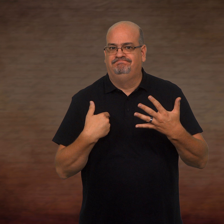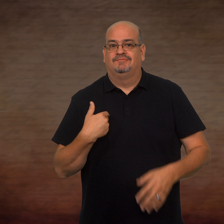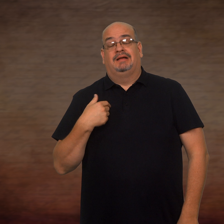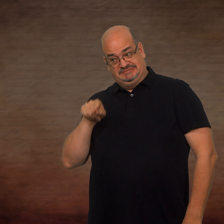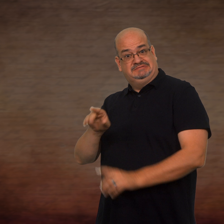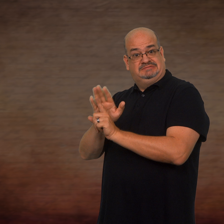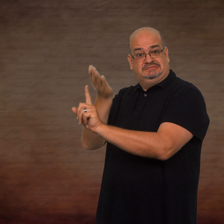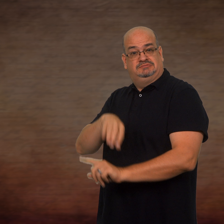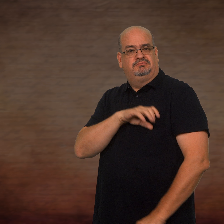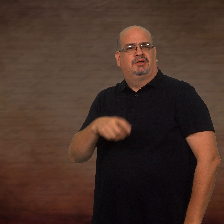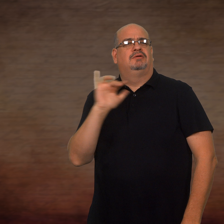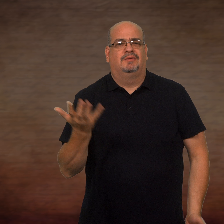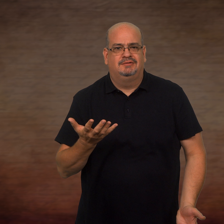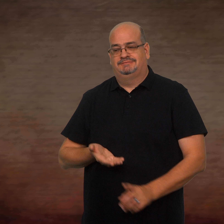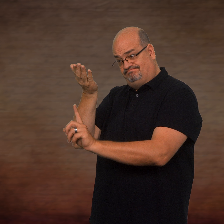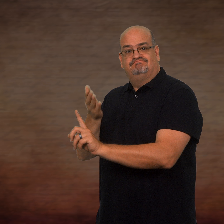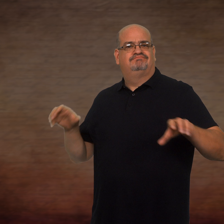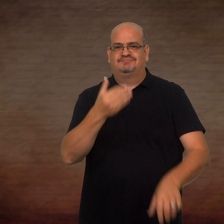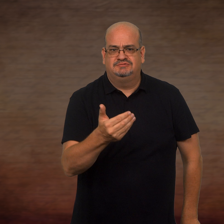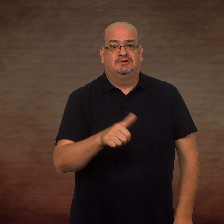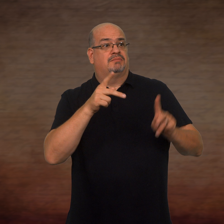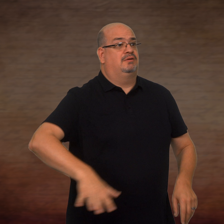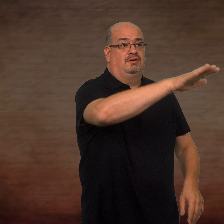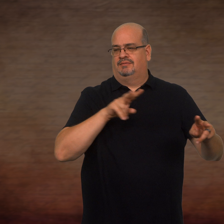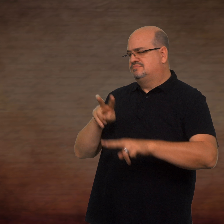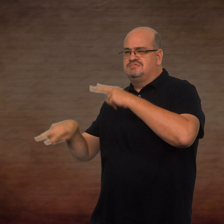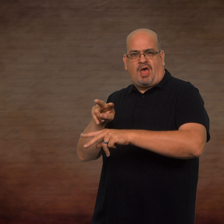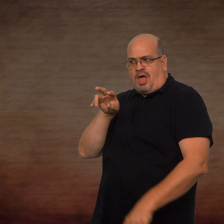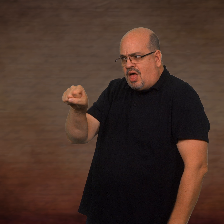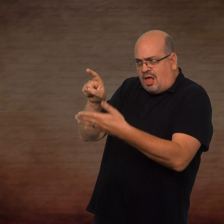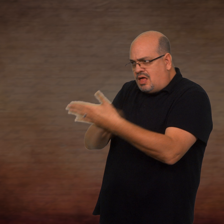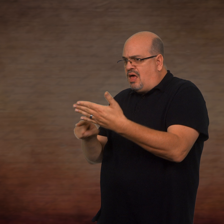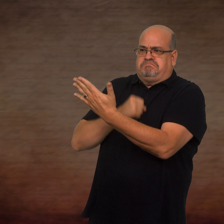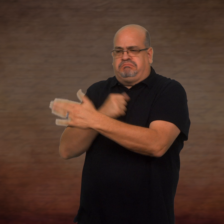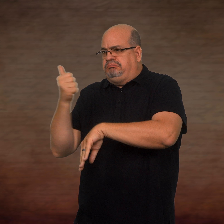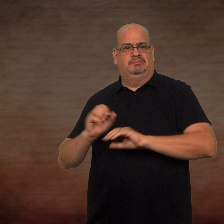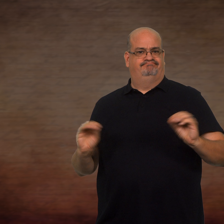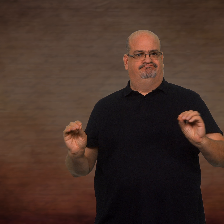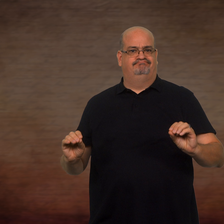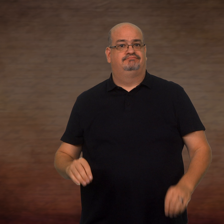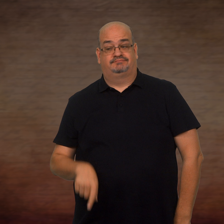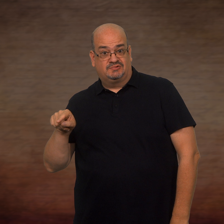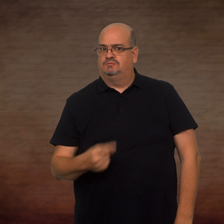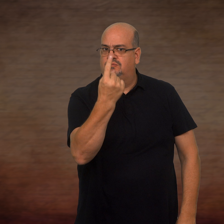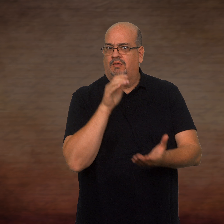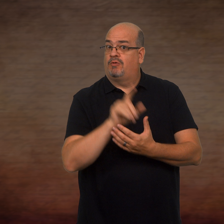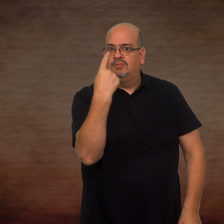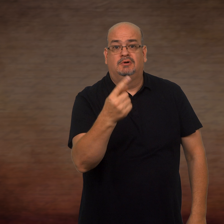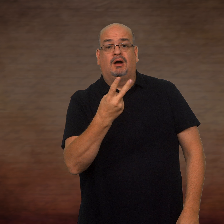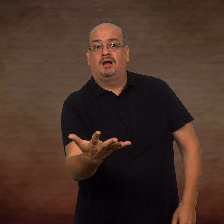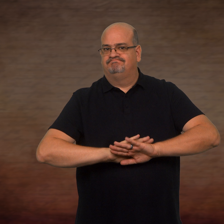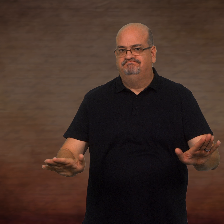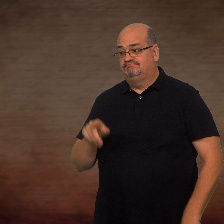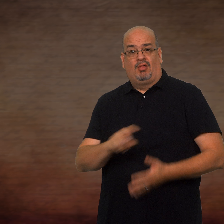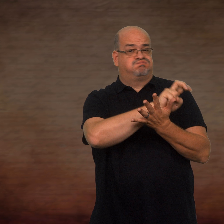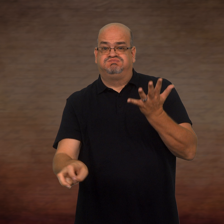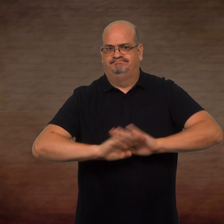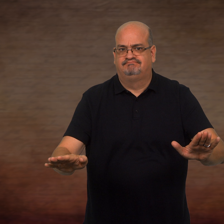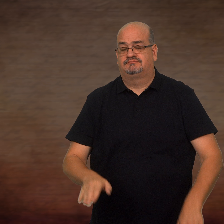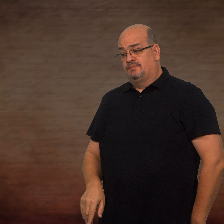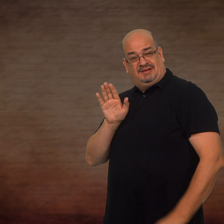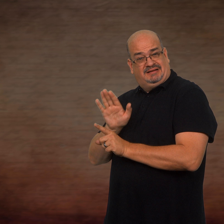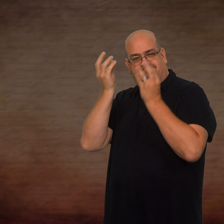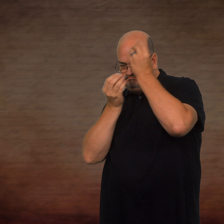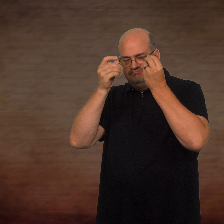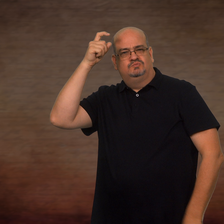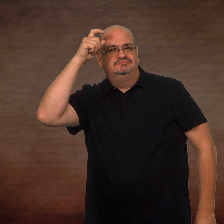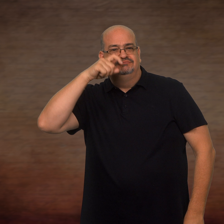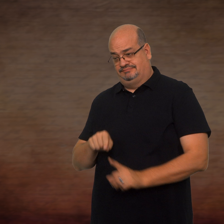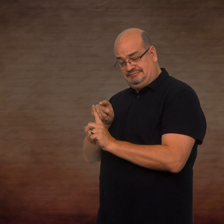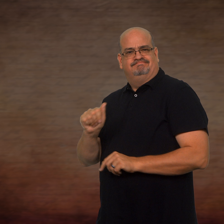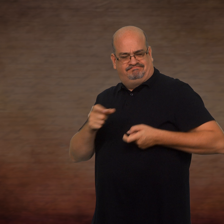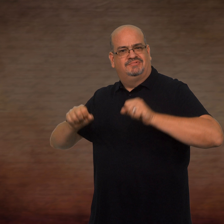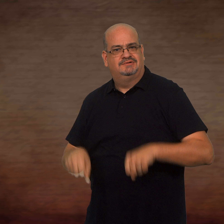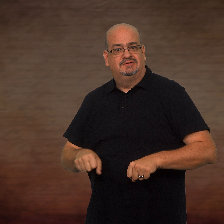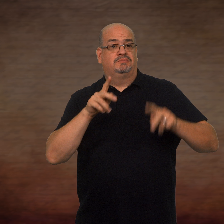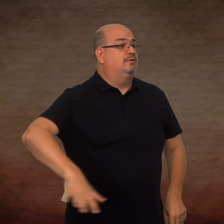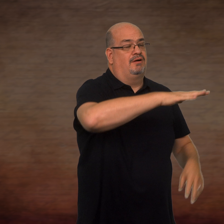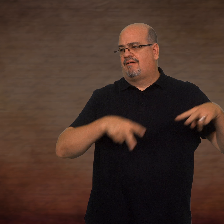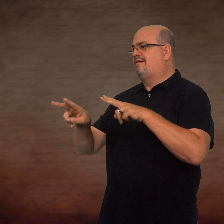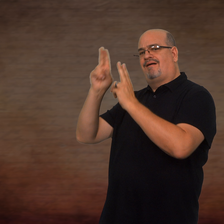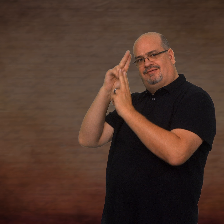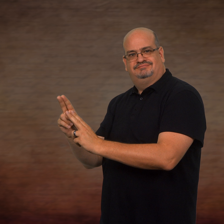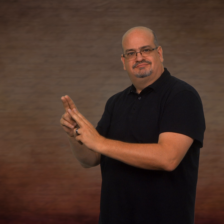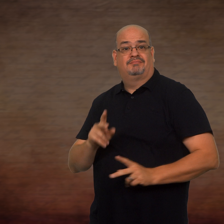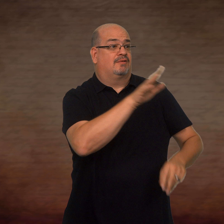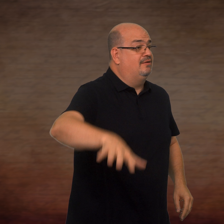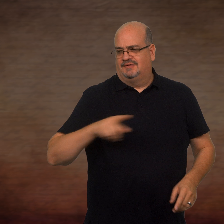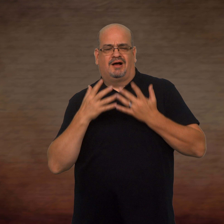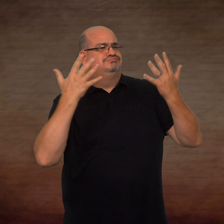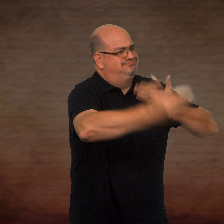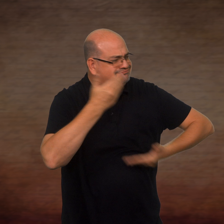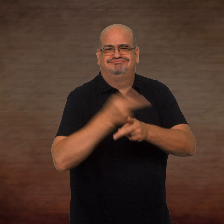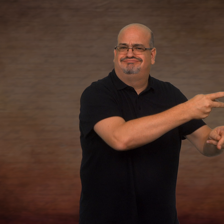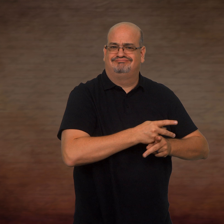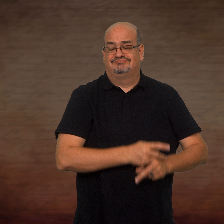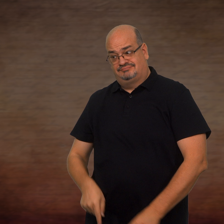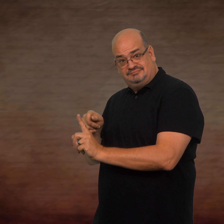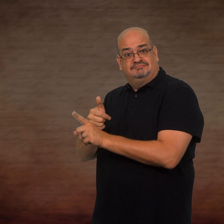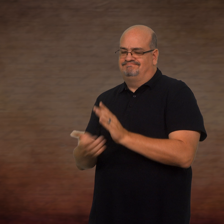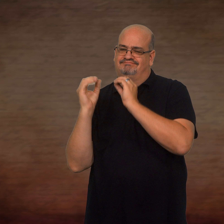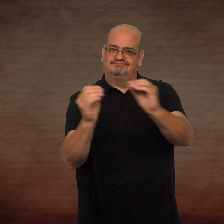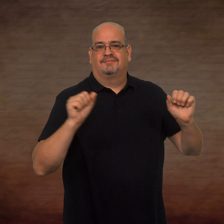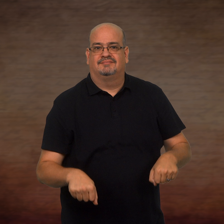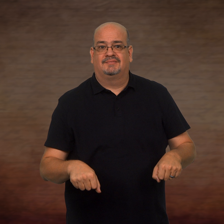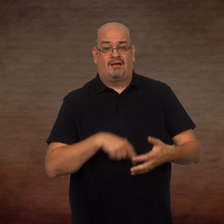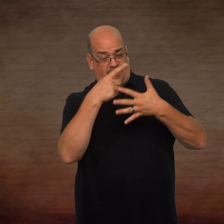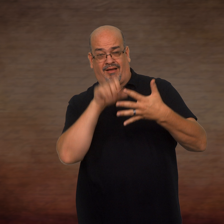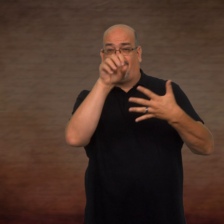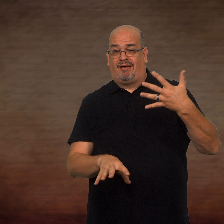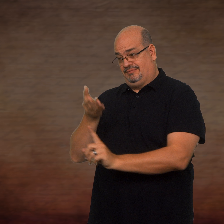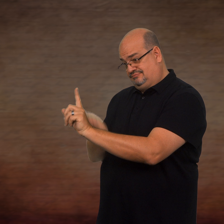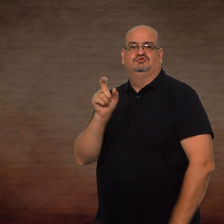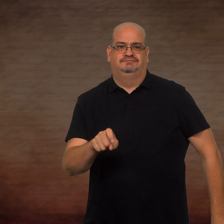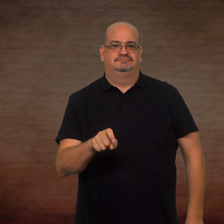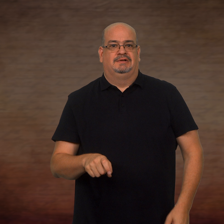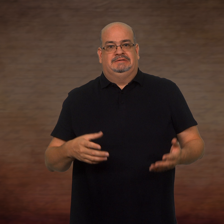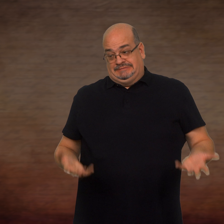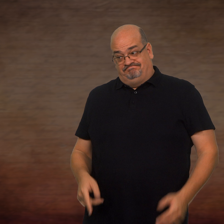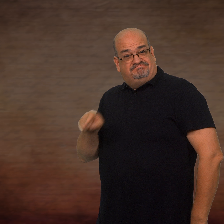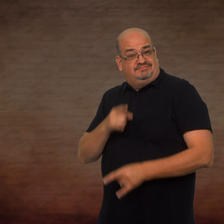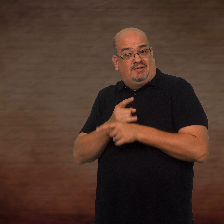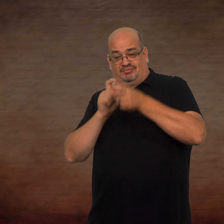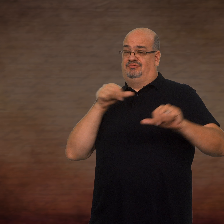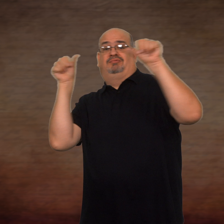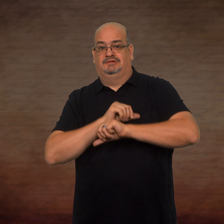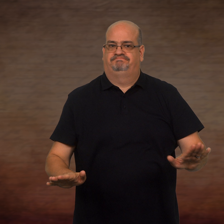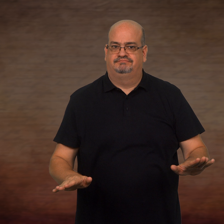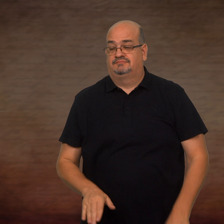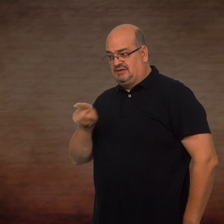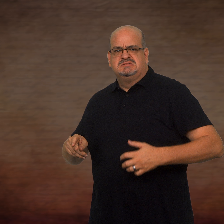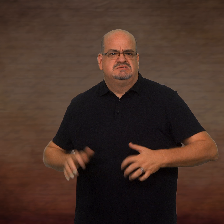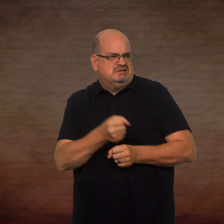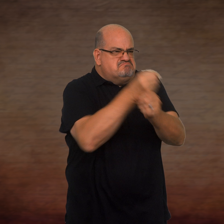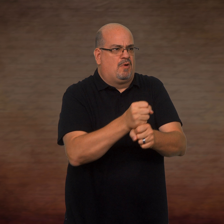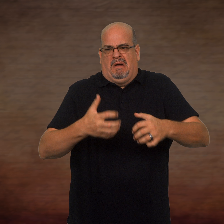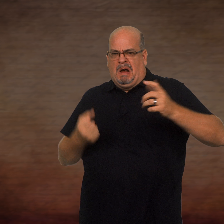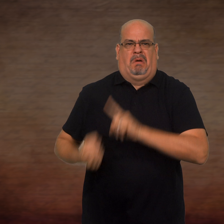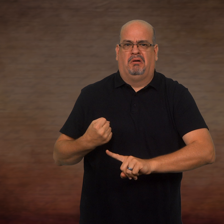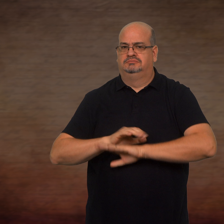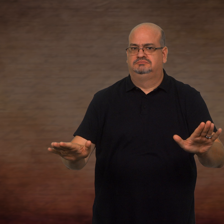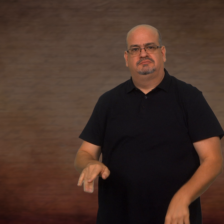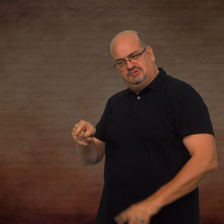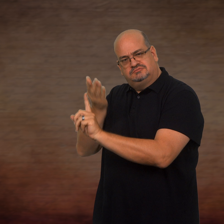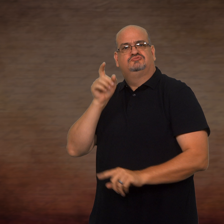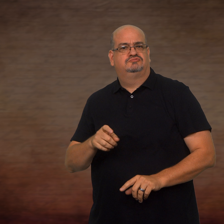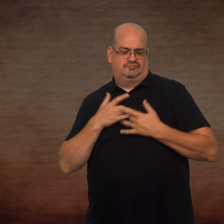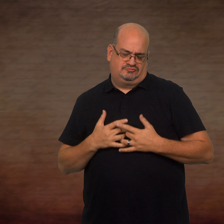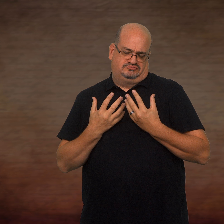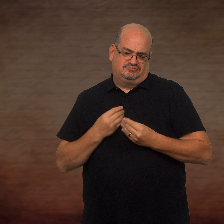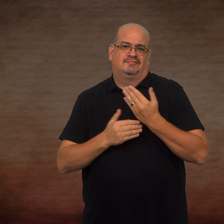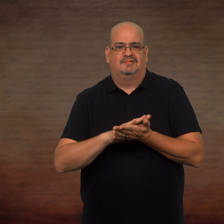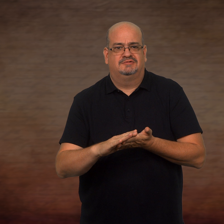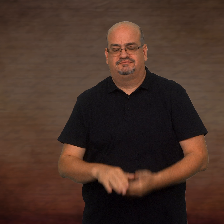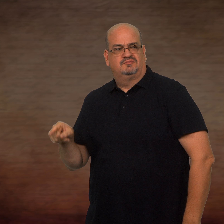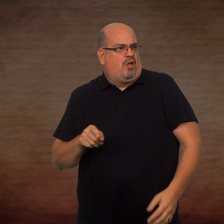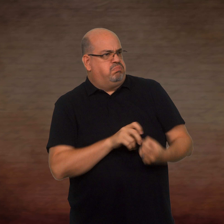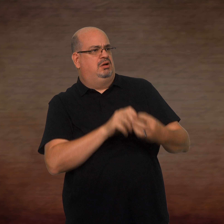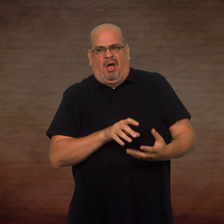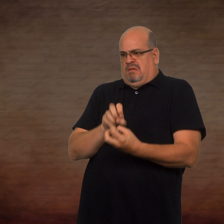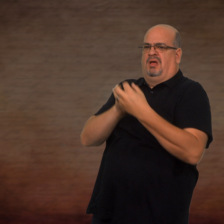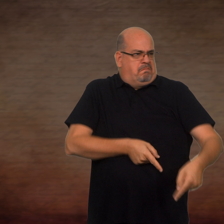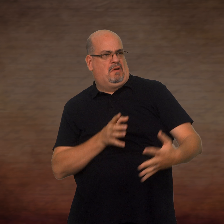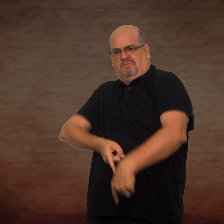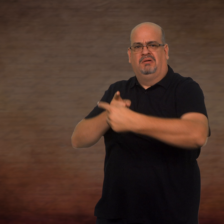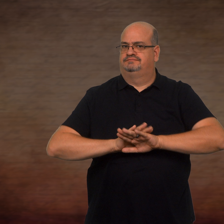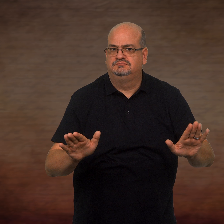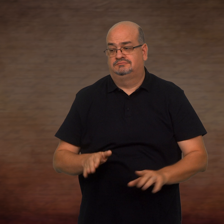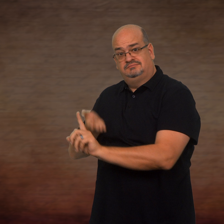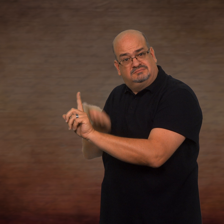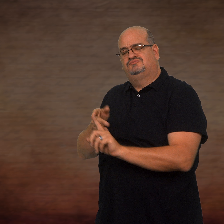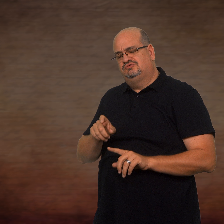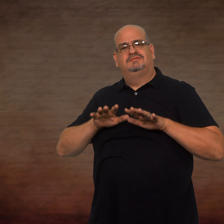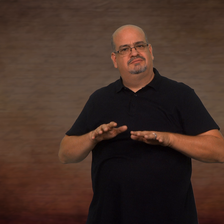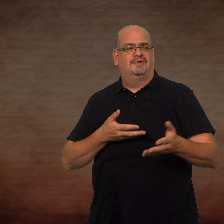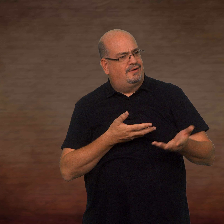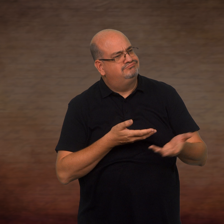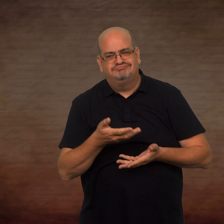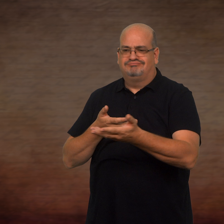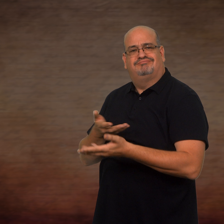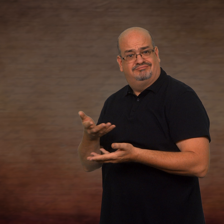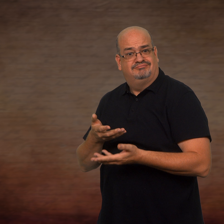An overseer, then, must be above reproach, the husband of but one wife, temperate, self-controlled, respectable, hospitable, able to teach, not dependent on wine, not violent but gentle, peaceable, and free of the love of money.